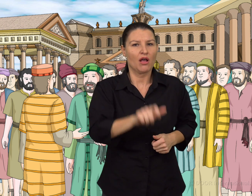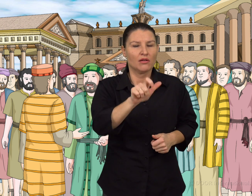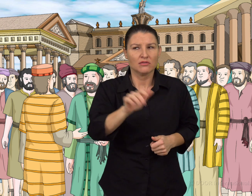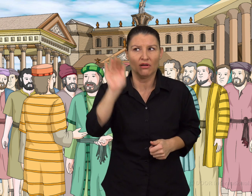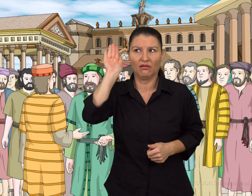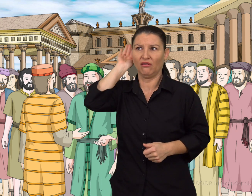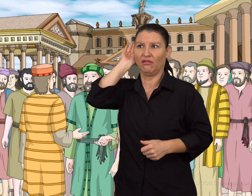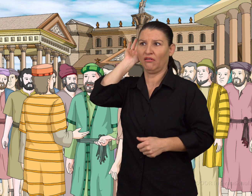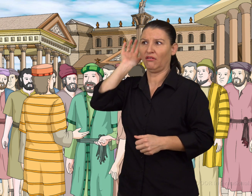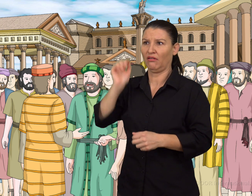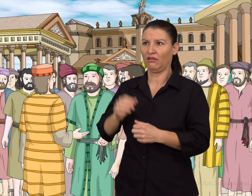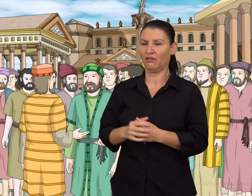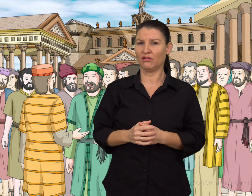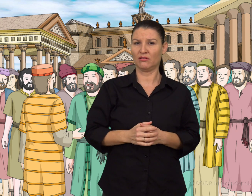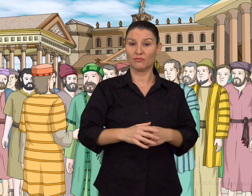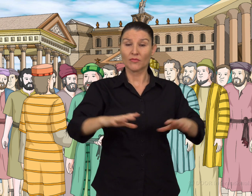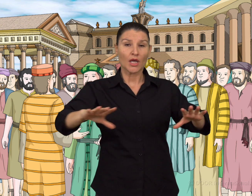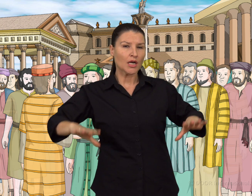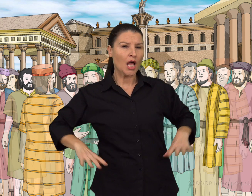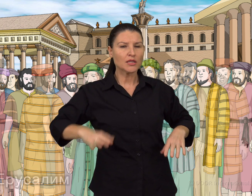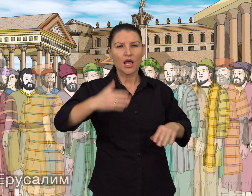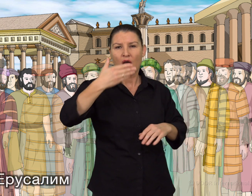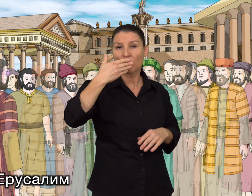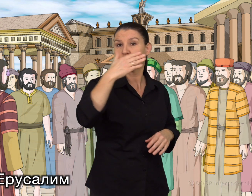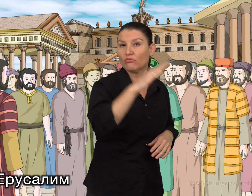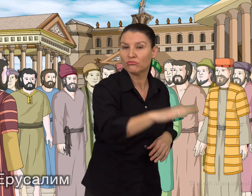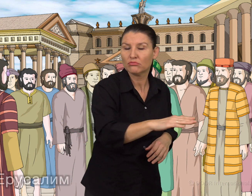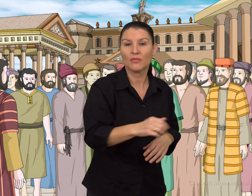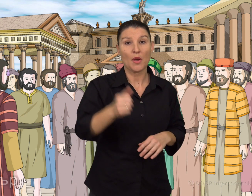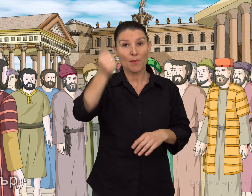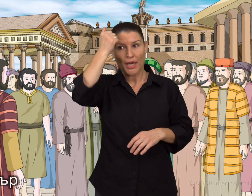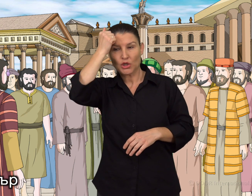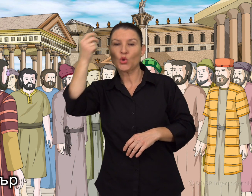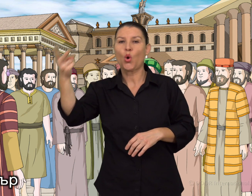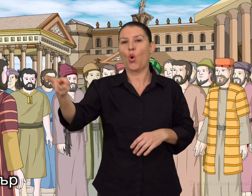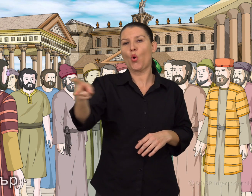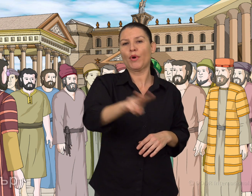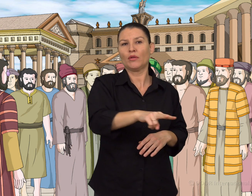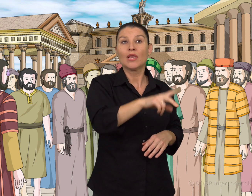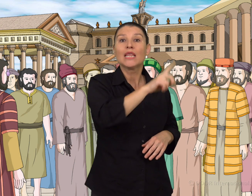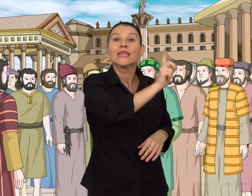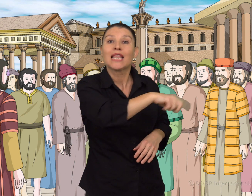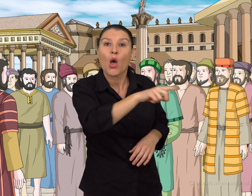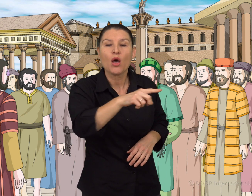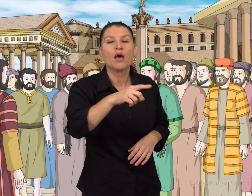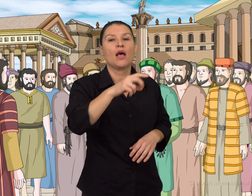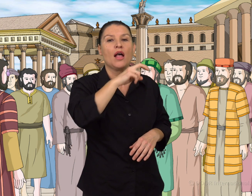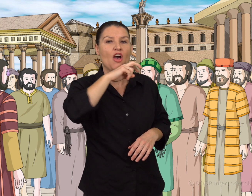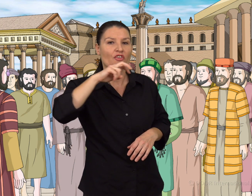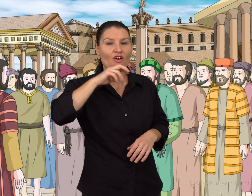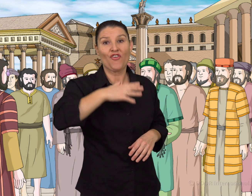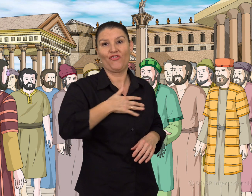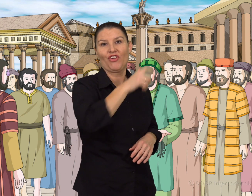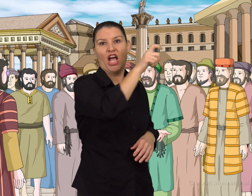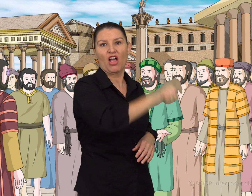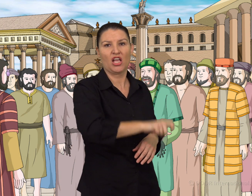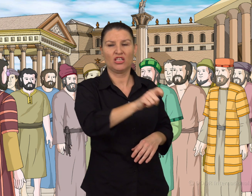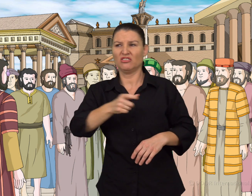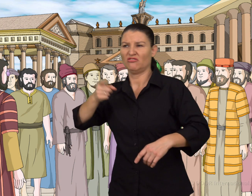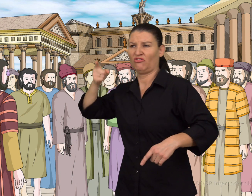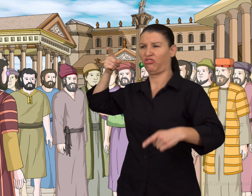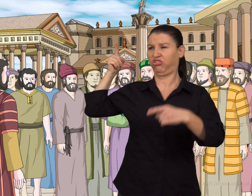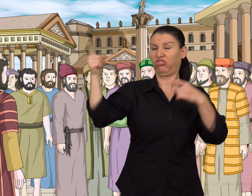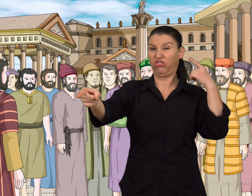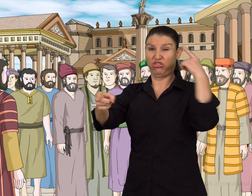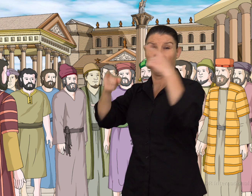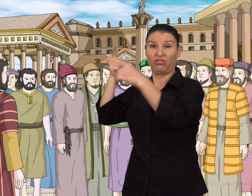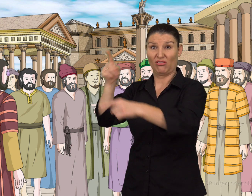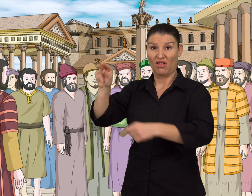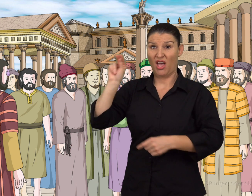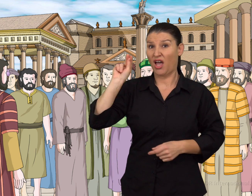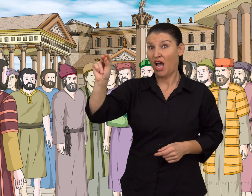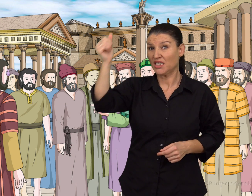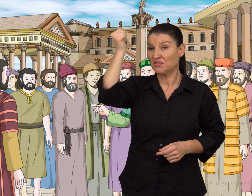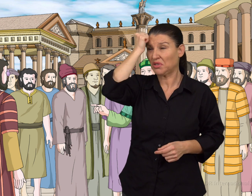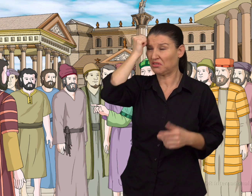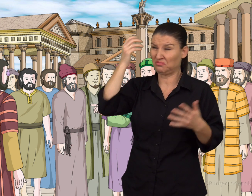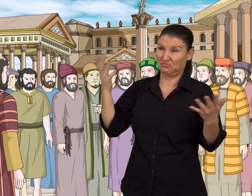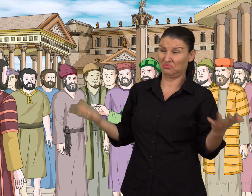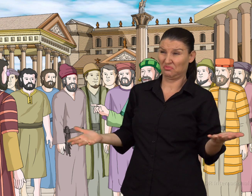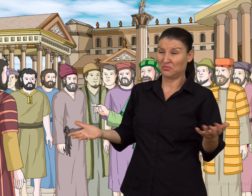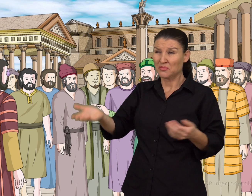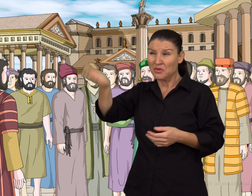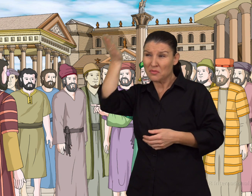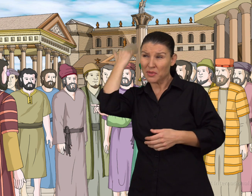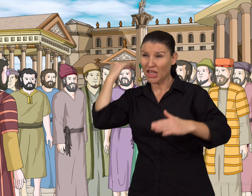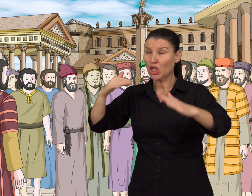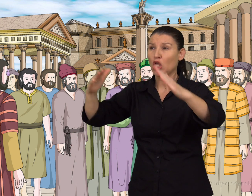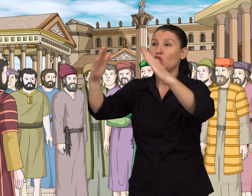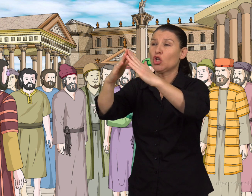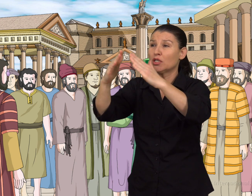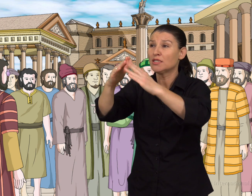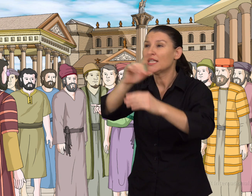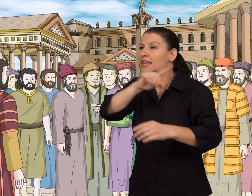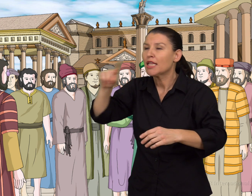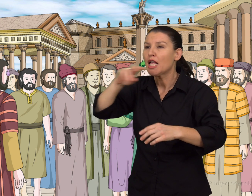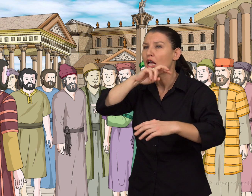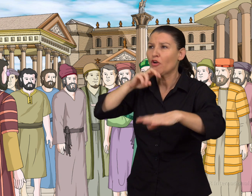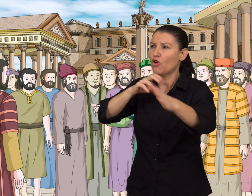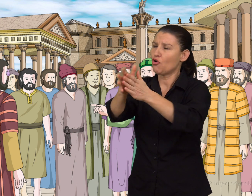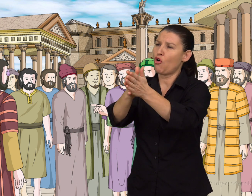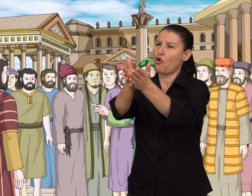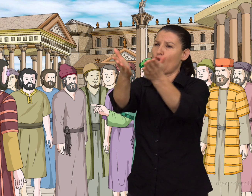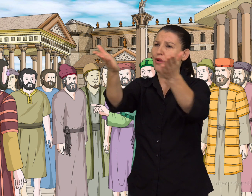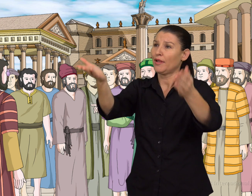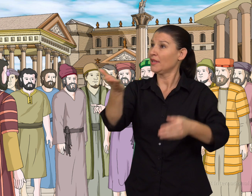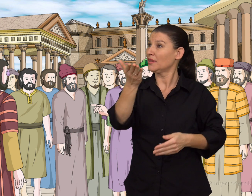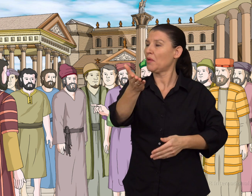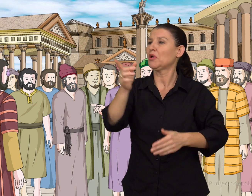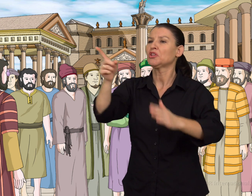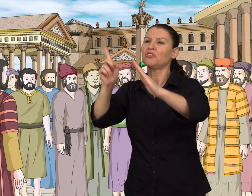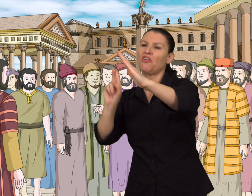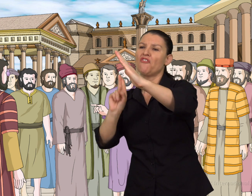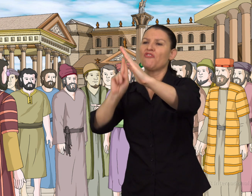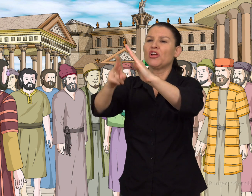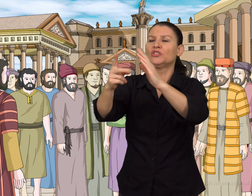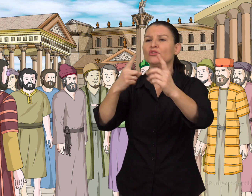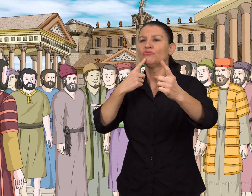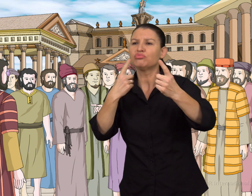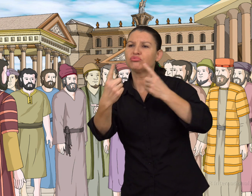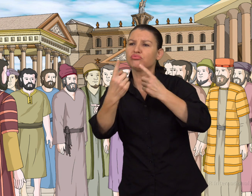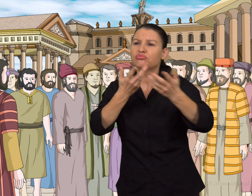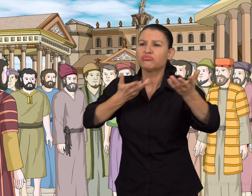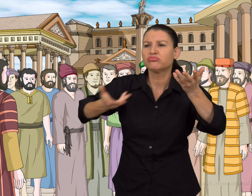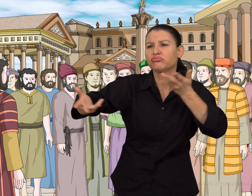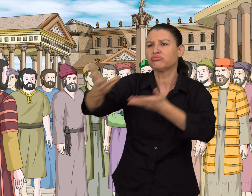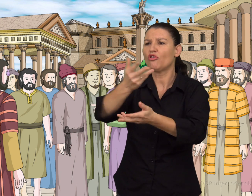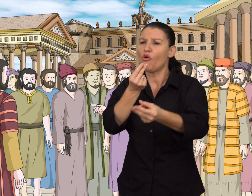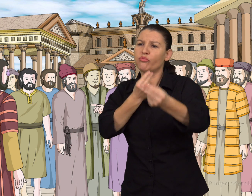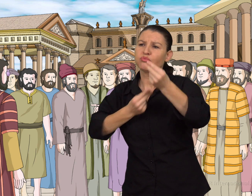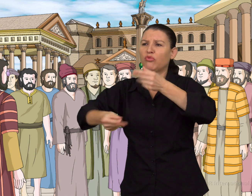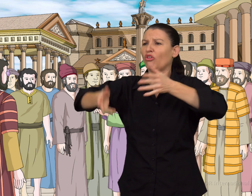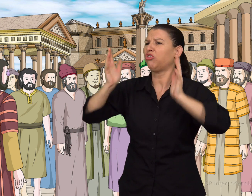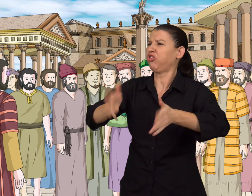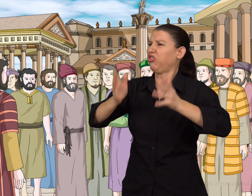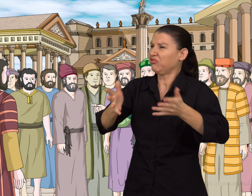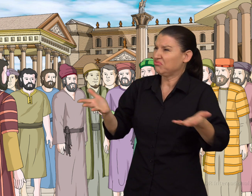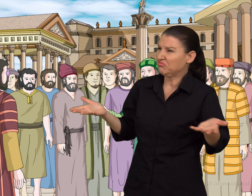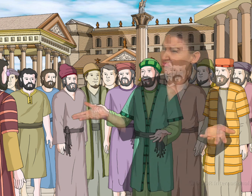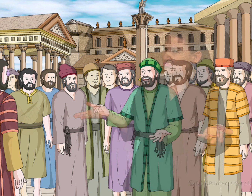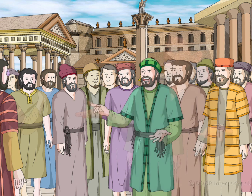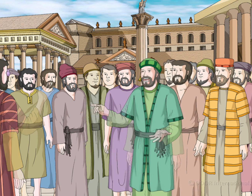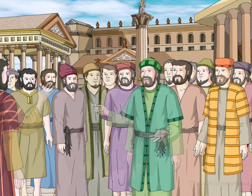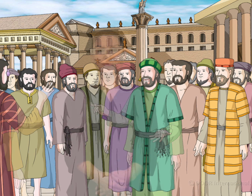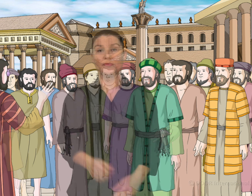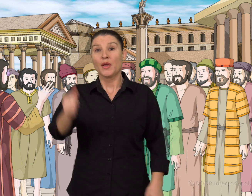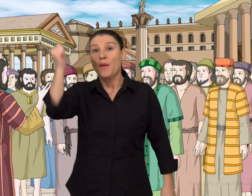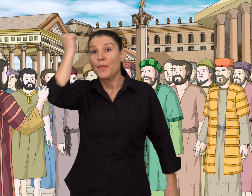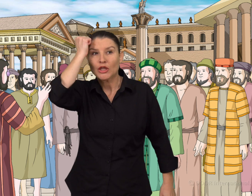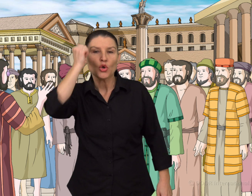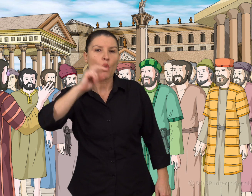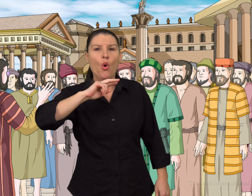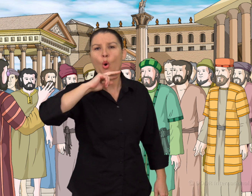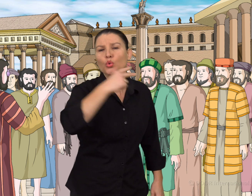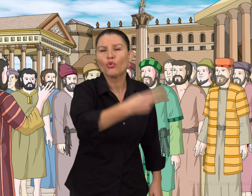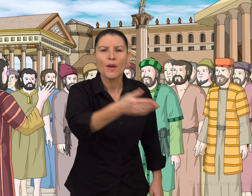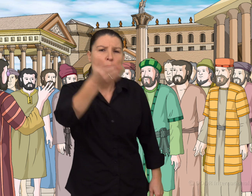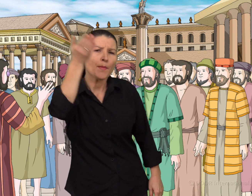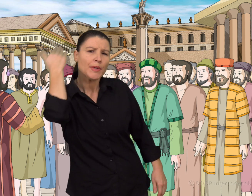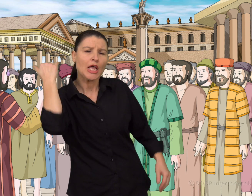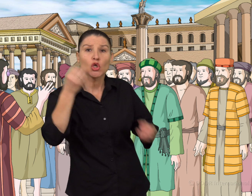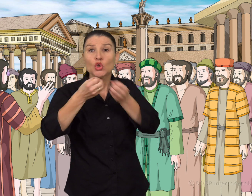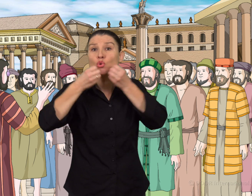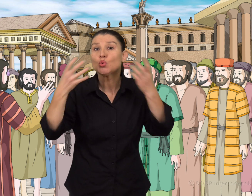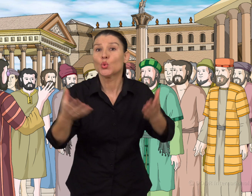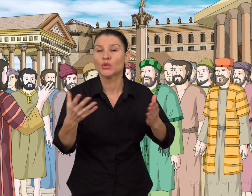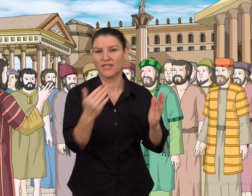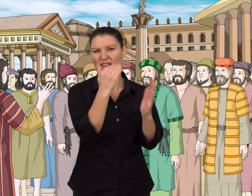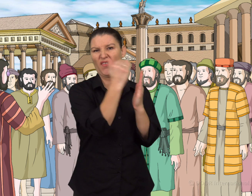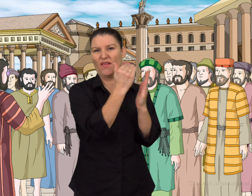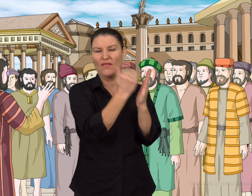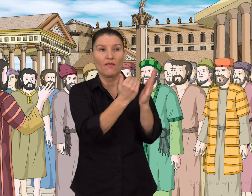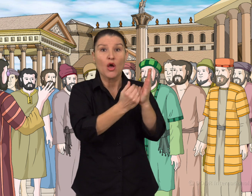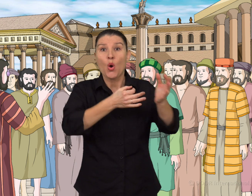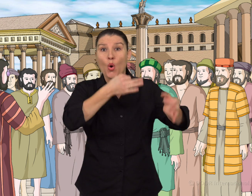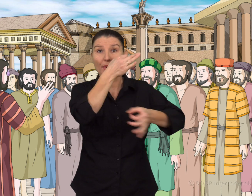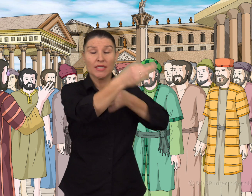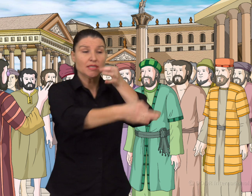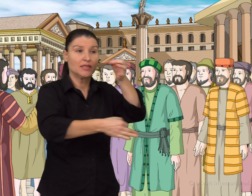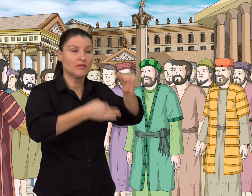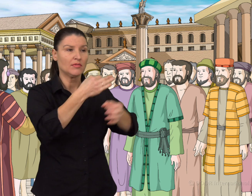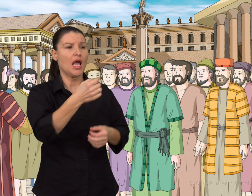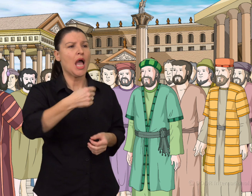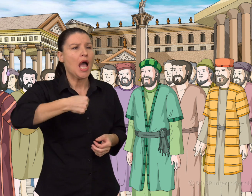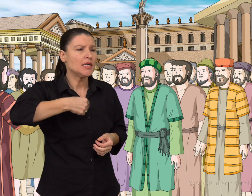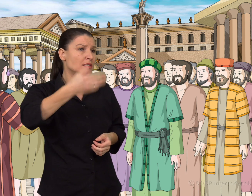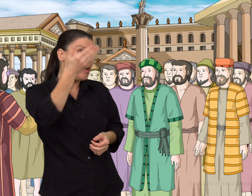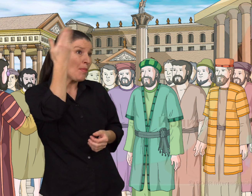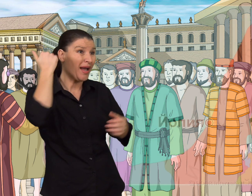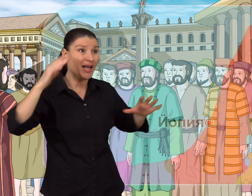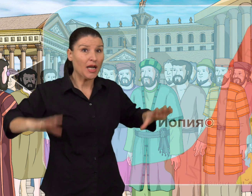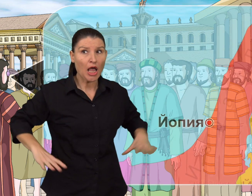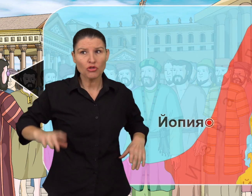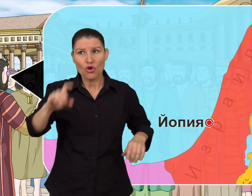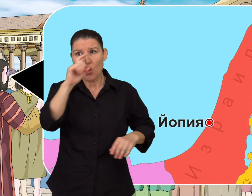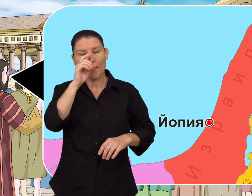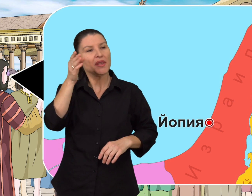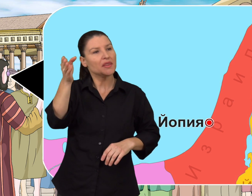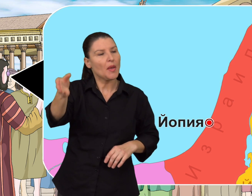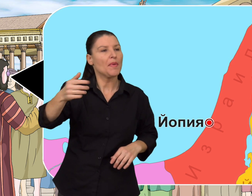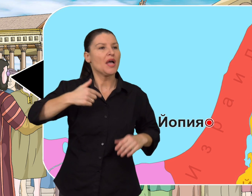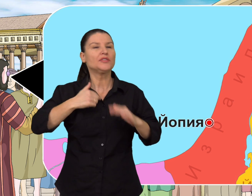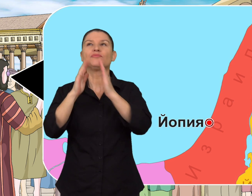So when Peter went up to Jerusalem, the circumcised believers took issue with him and said, “You visited uncircumcised men and ate with them.”